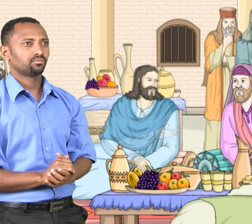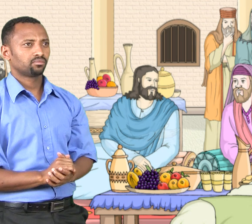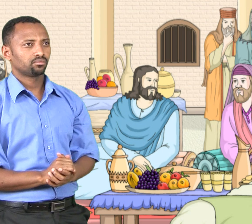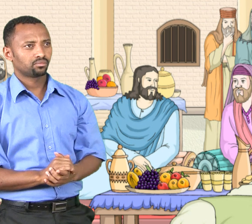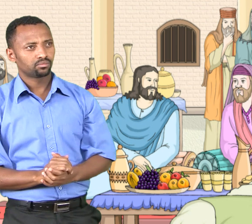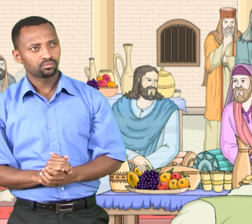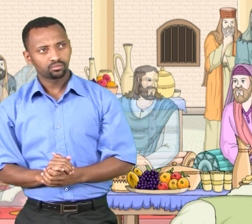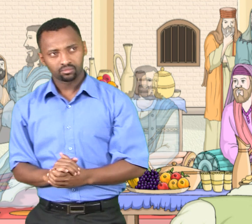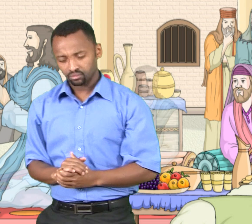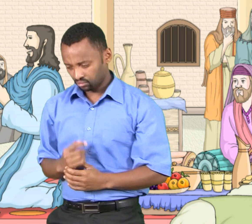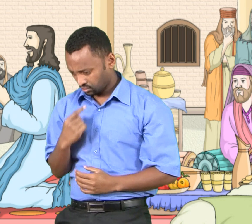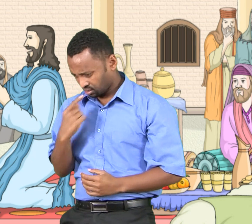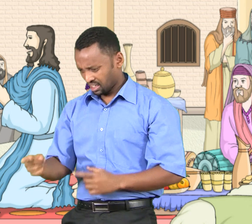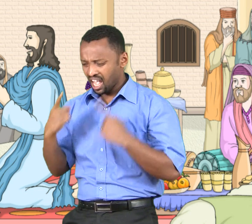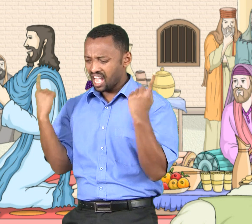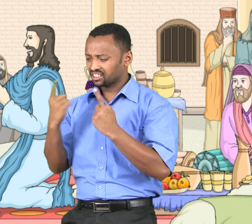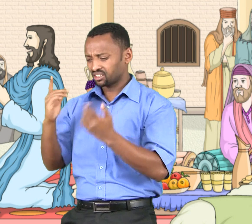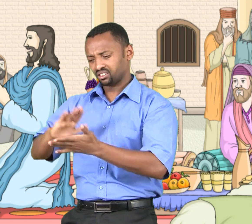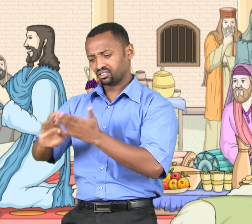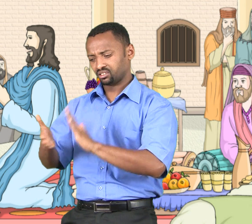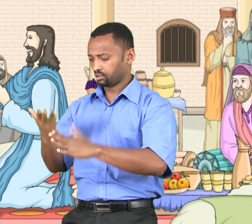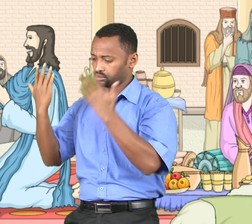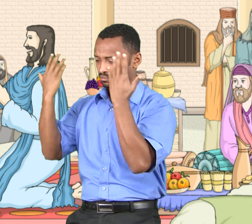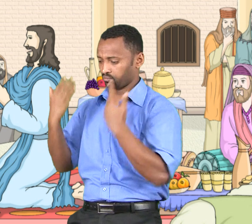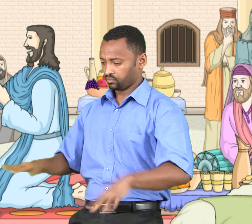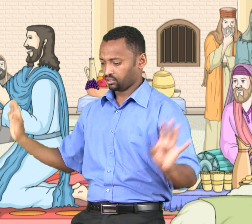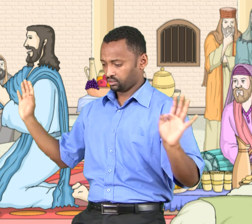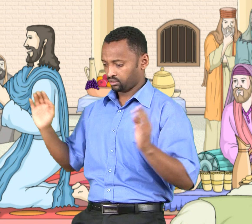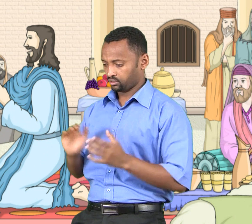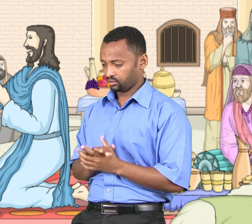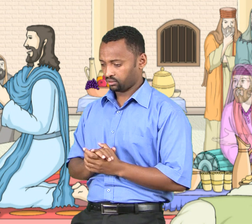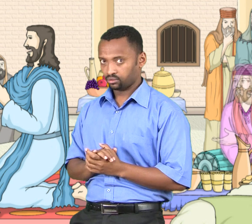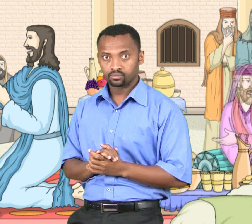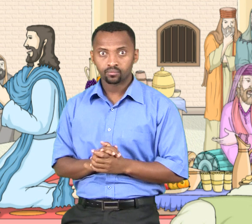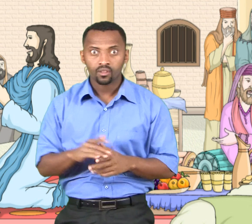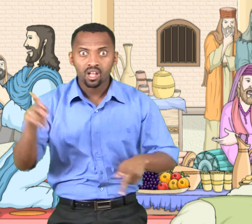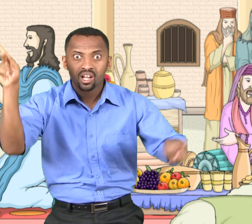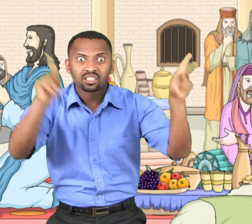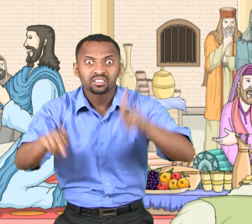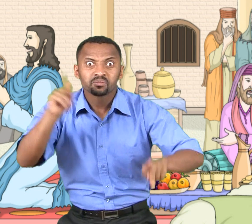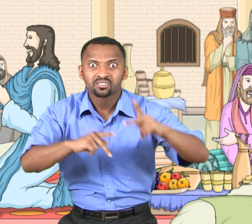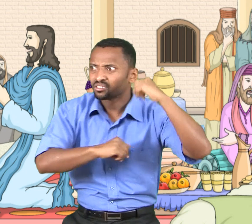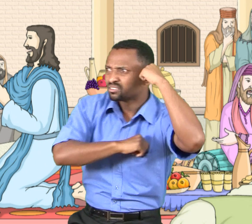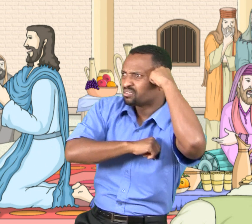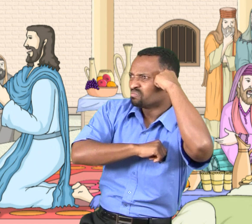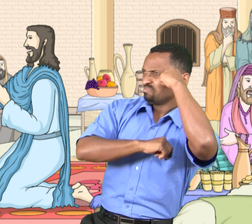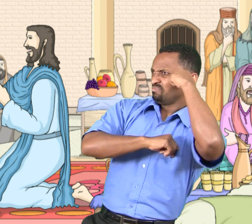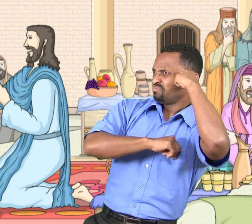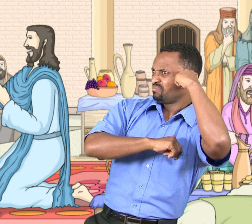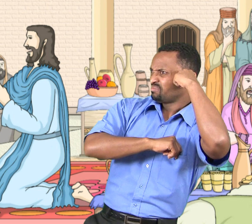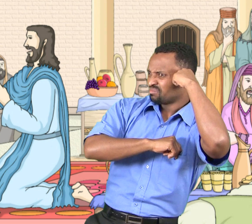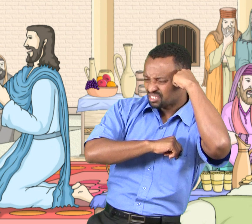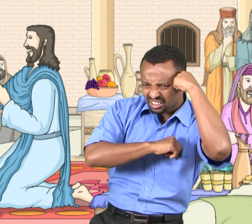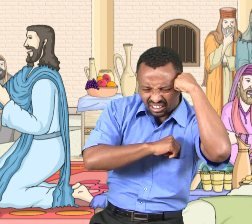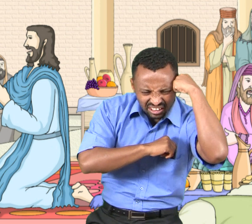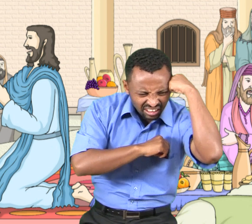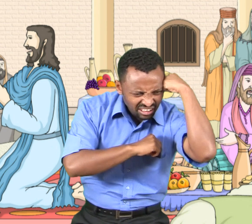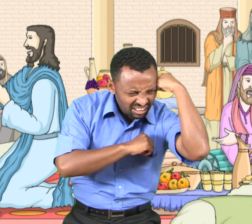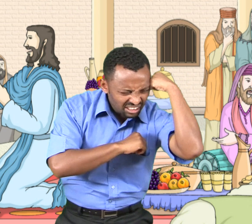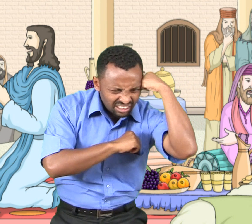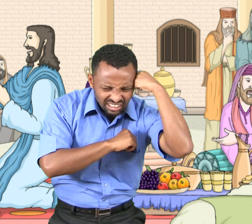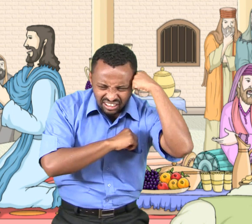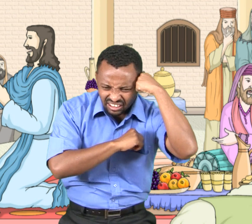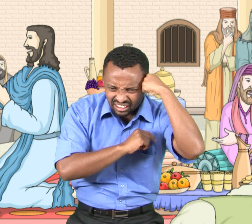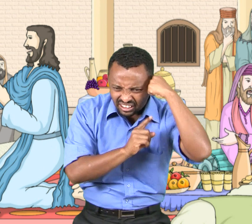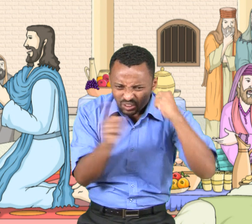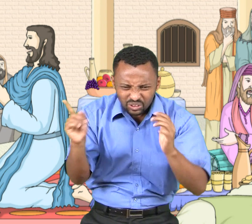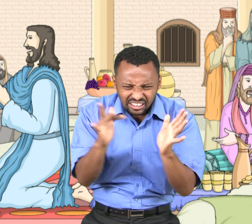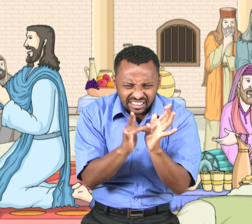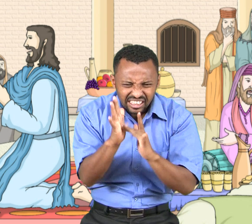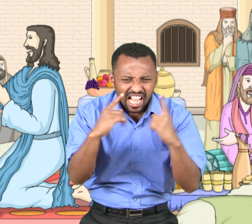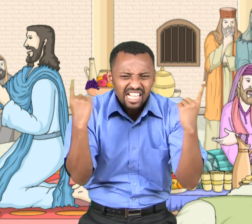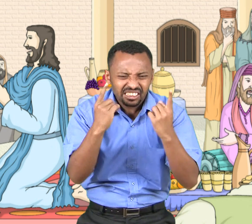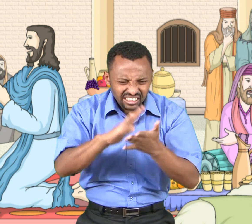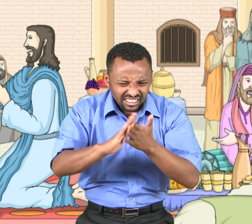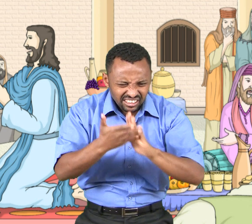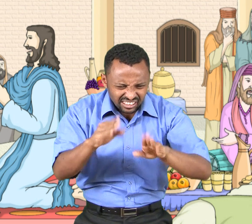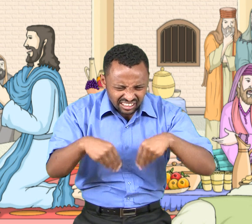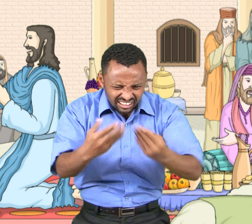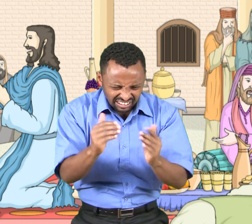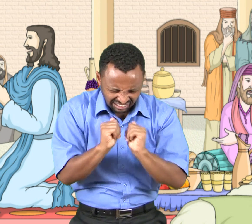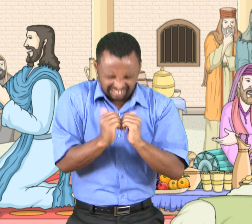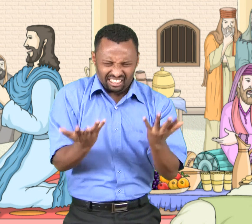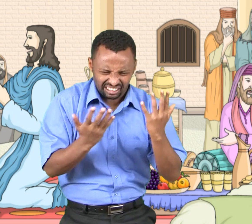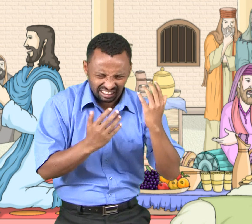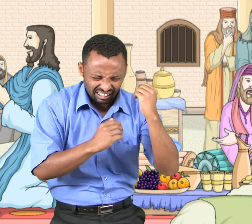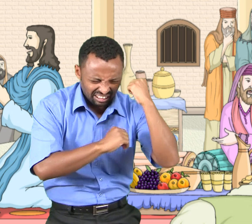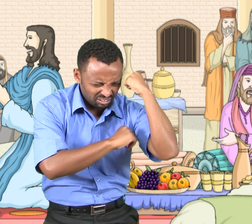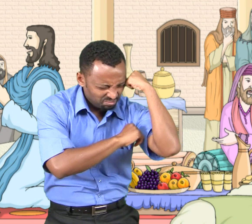Then Jesus said to her, “Your sins are forgiven.”